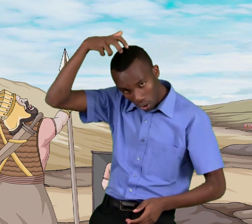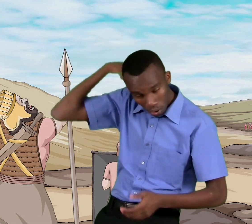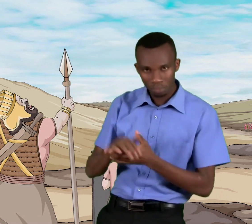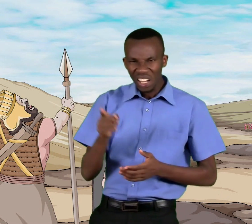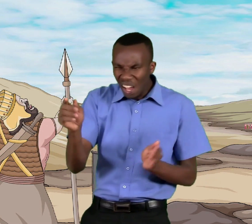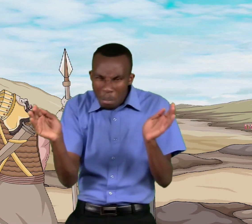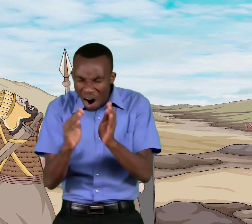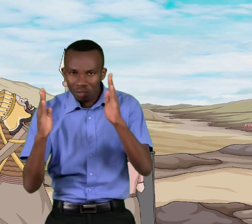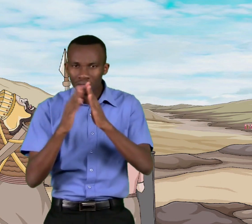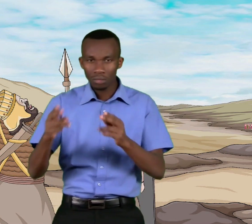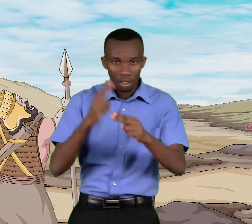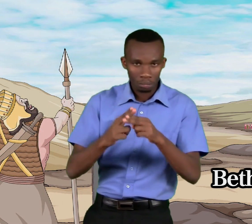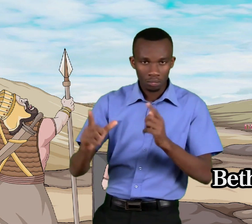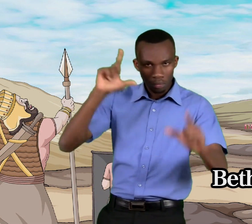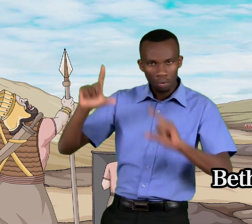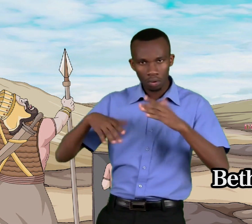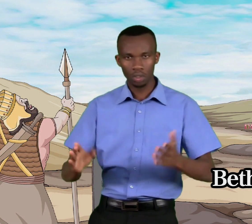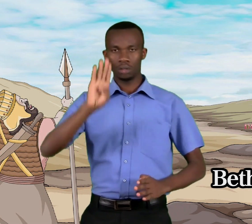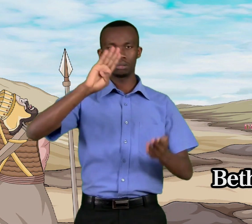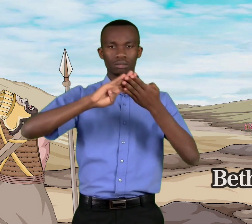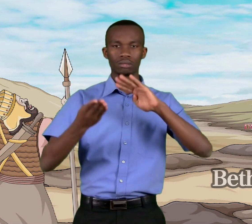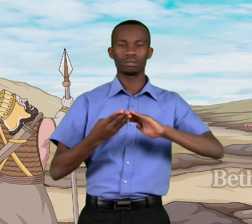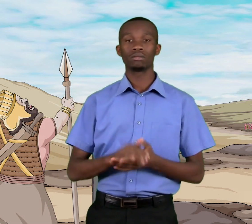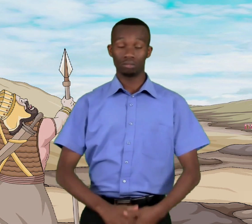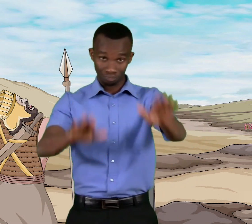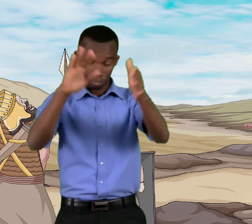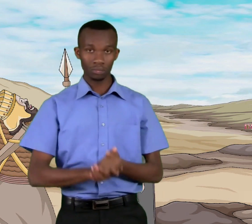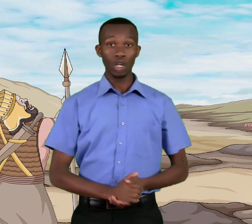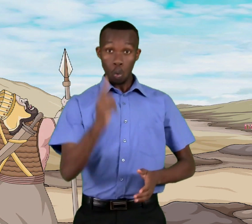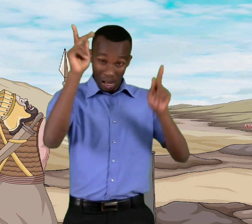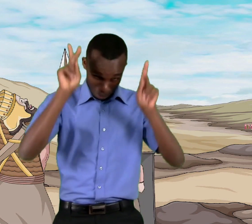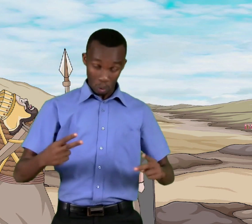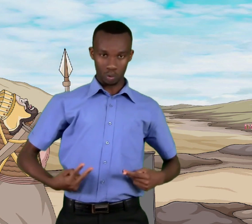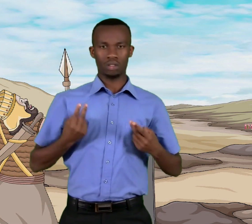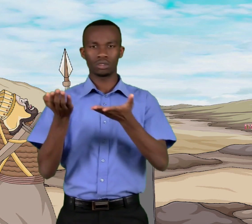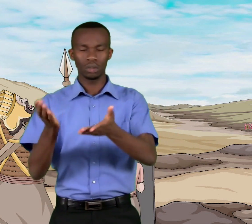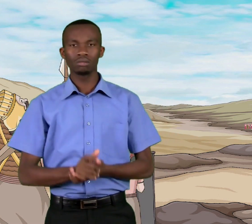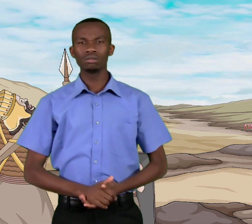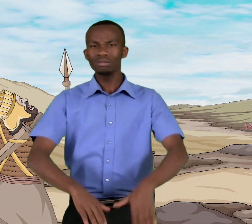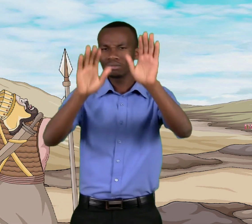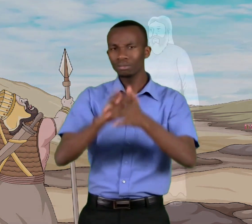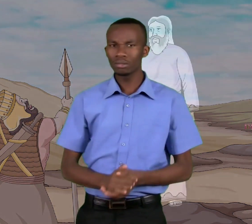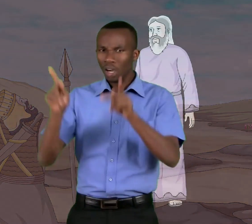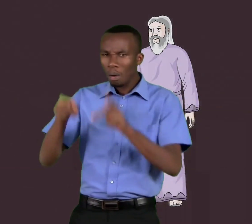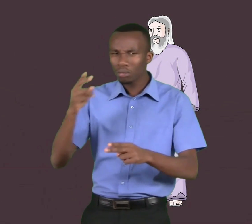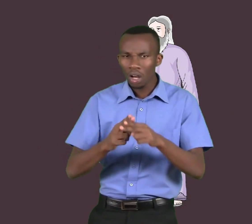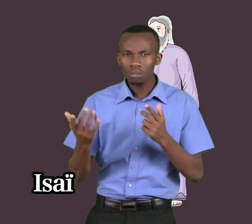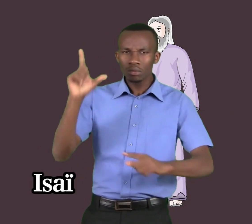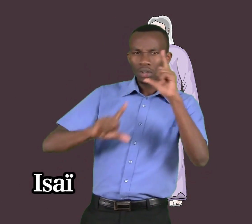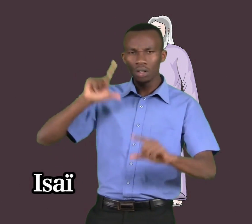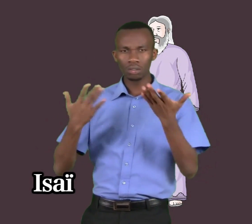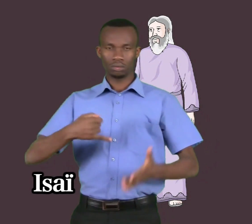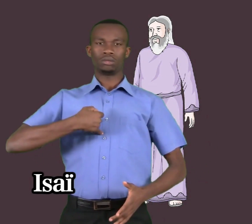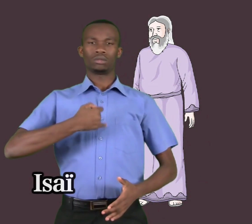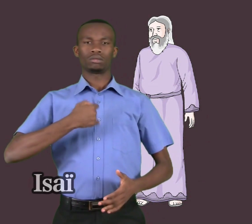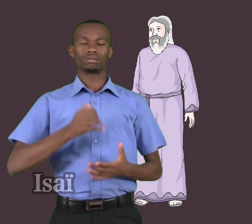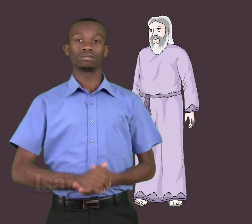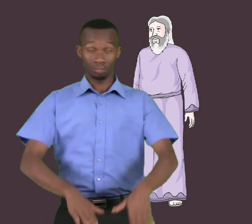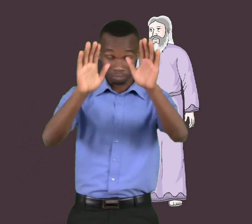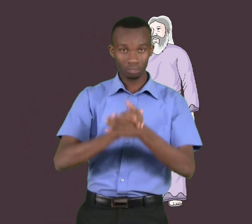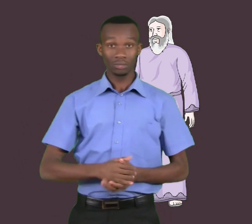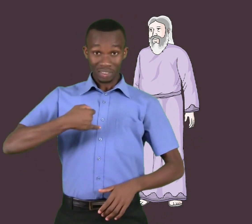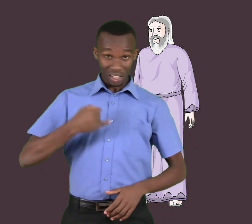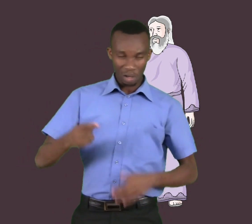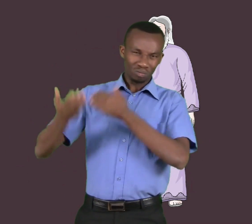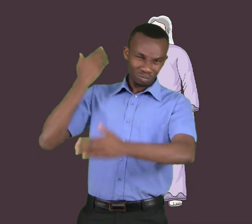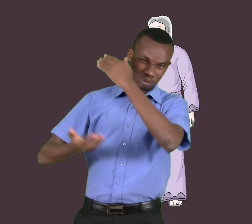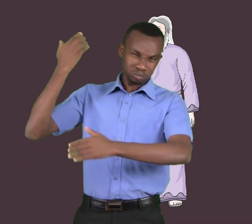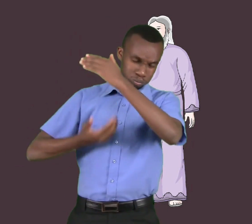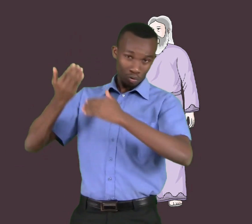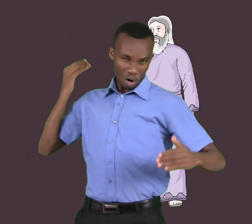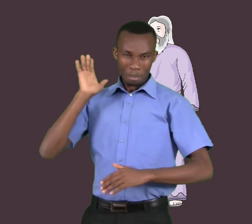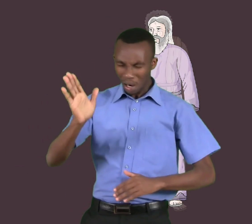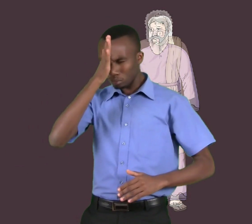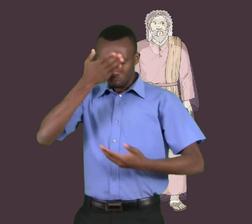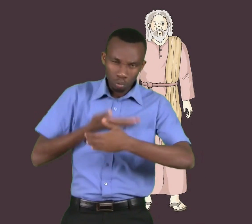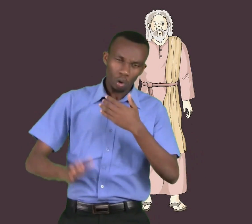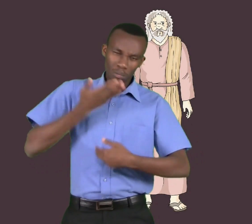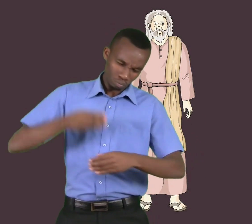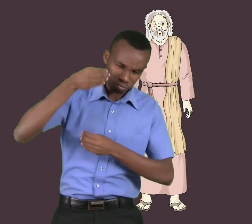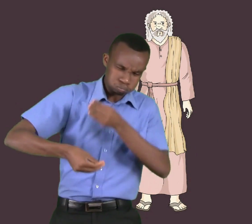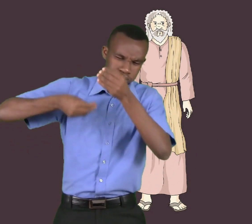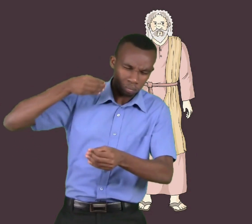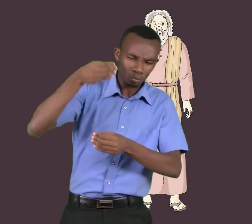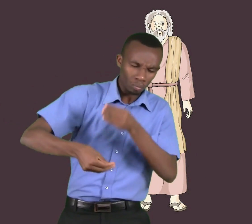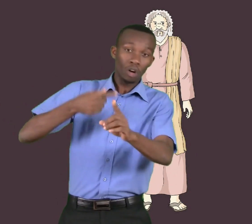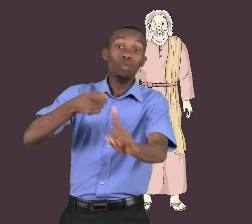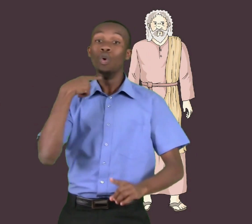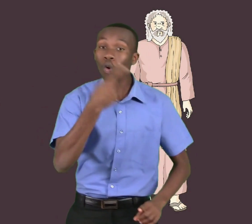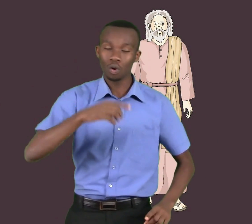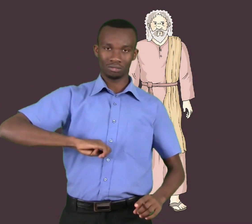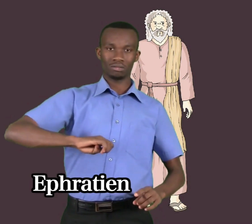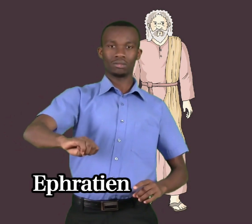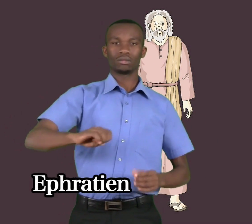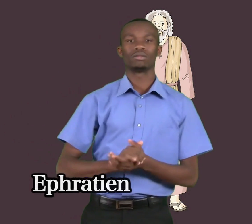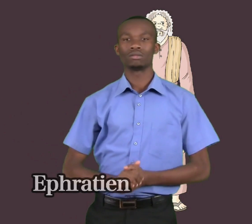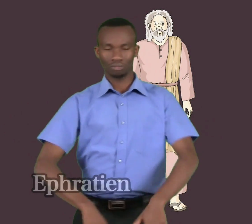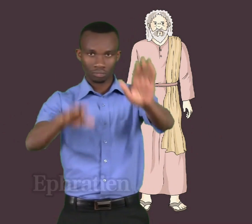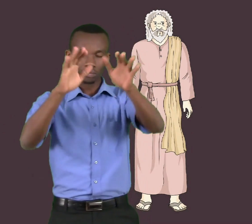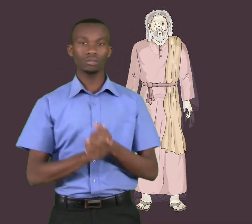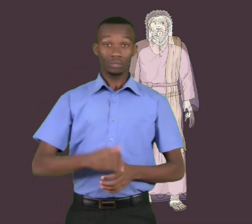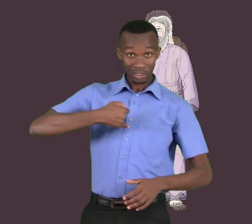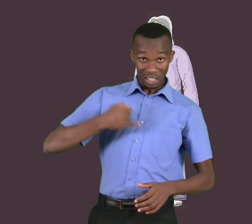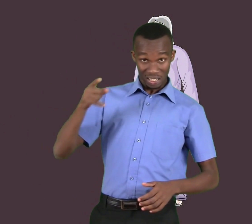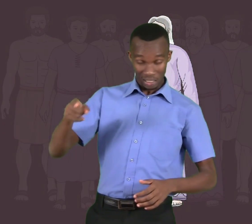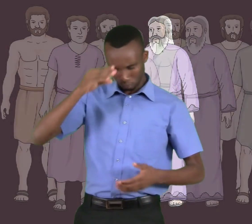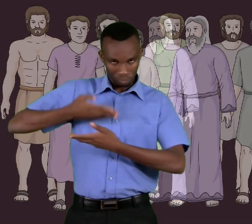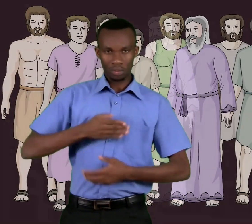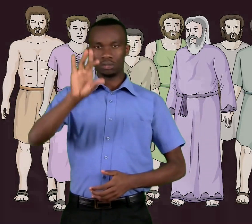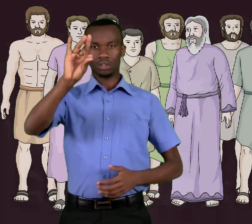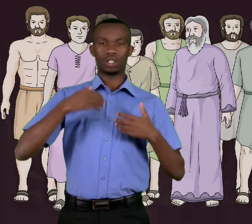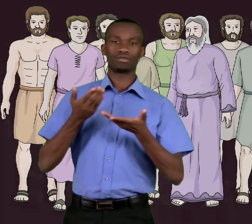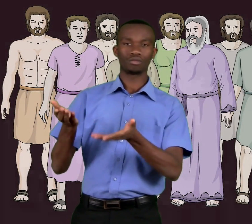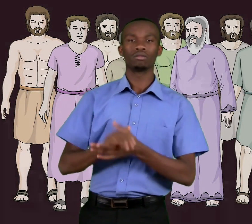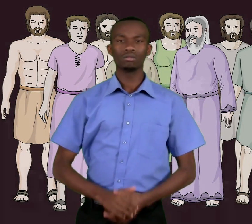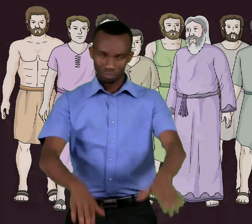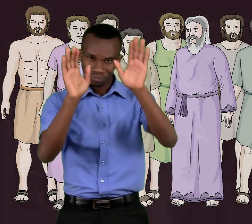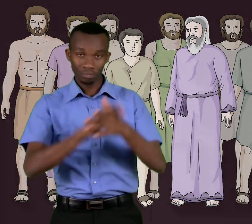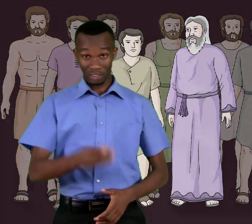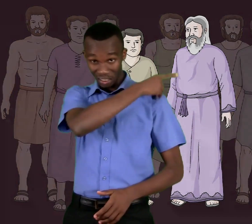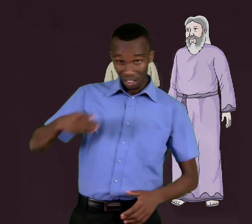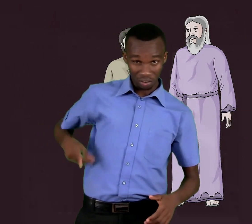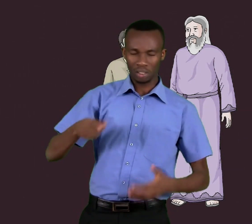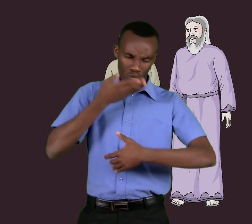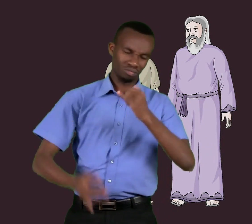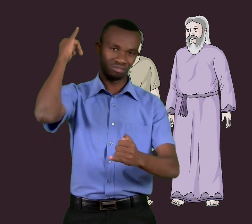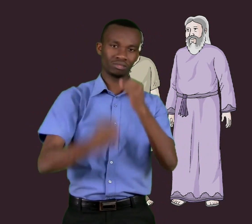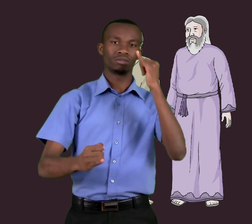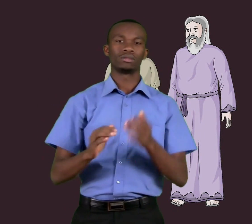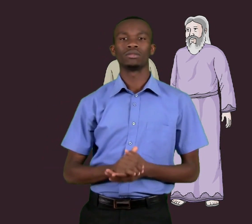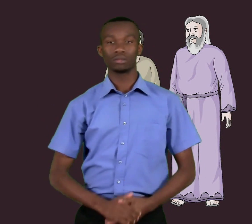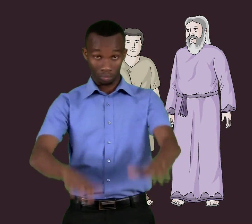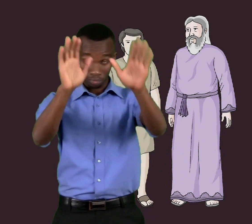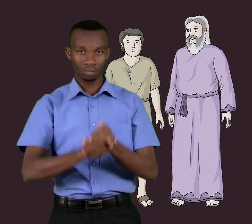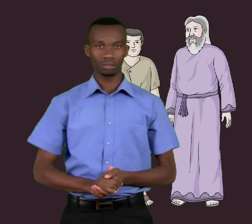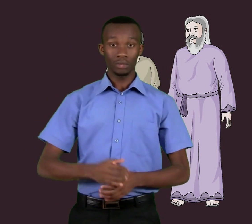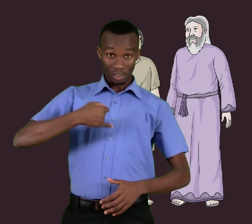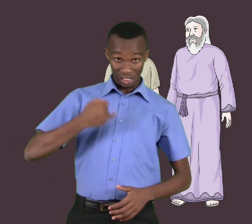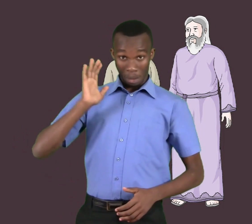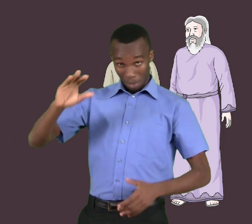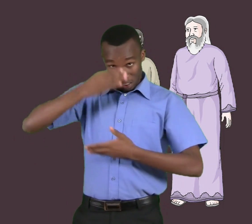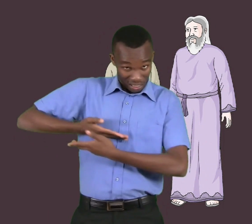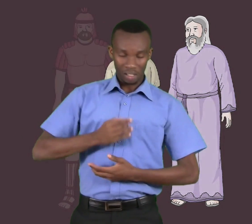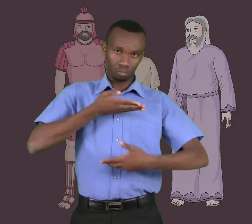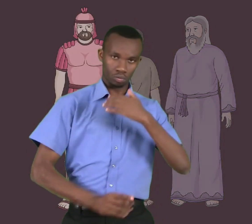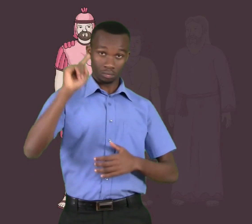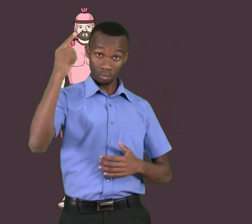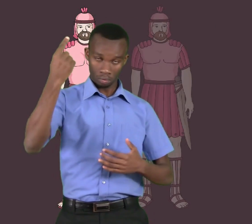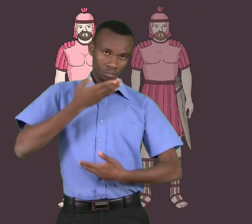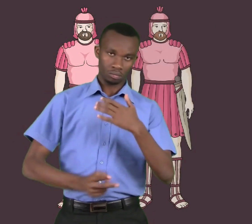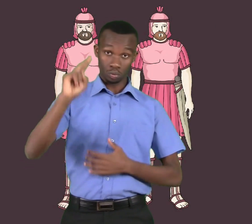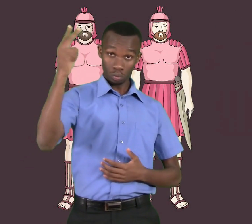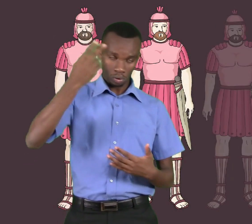Now David was the son of a man named Jesse, an Ephrathite from Bethlehem of Judah who had eight sons in the days of Saul. And Jesse was old and well along in years.